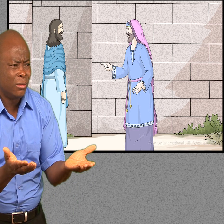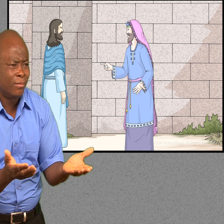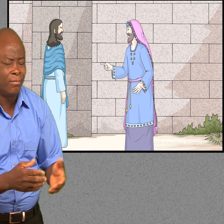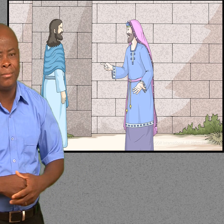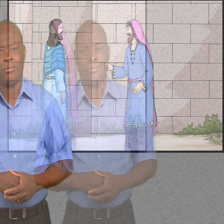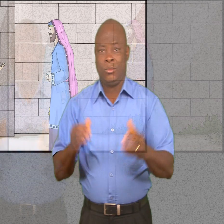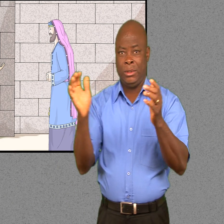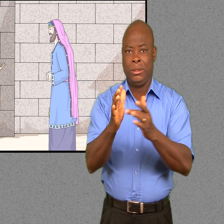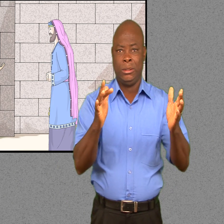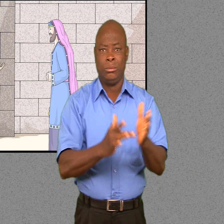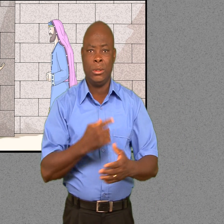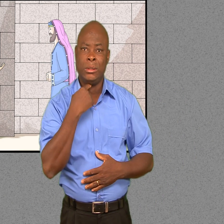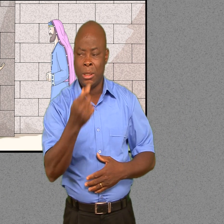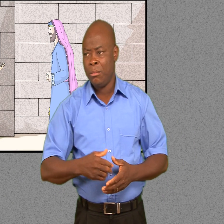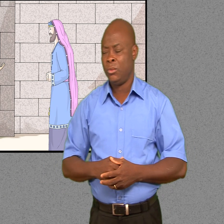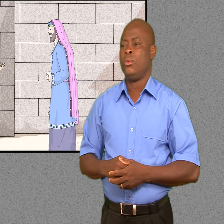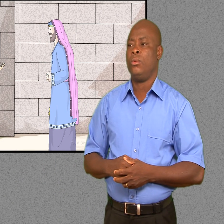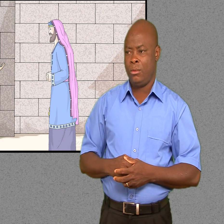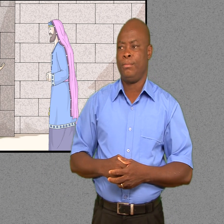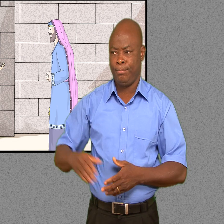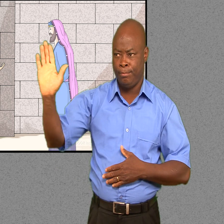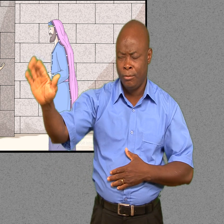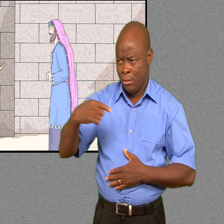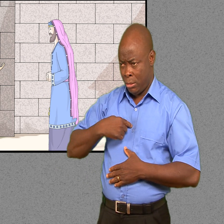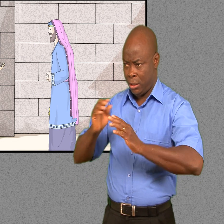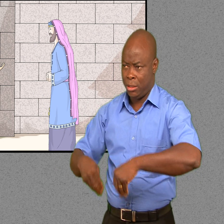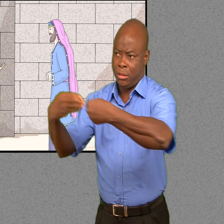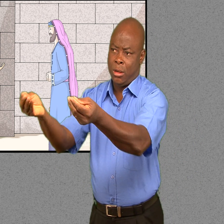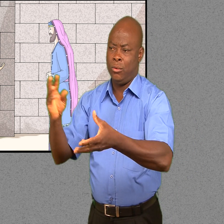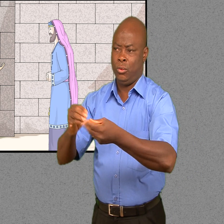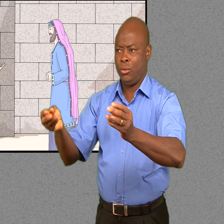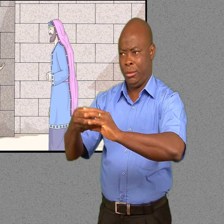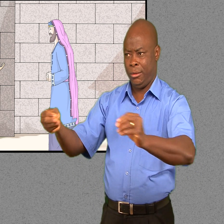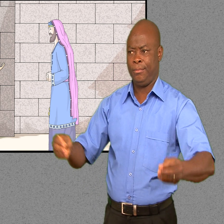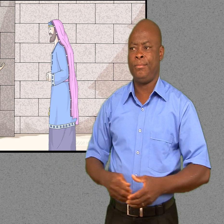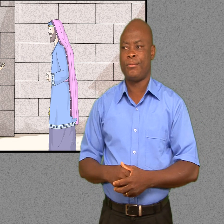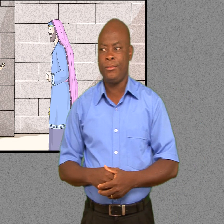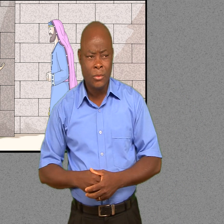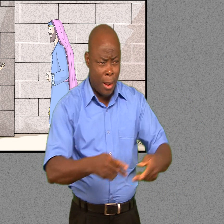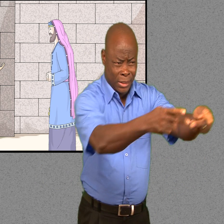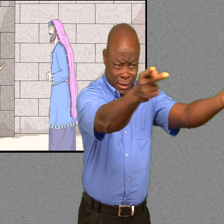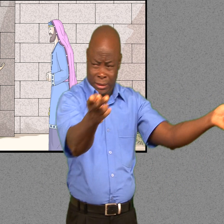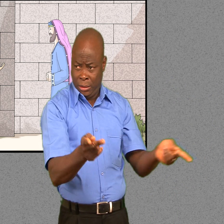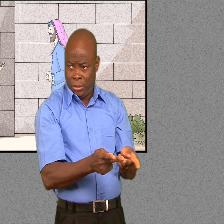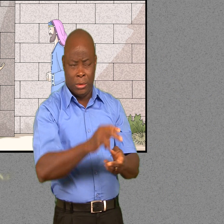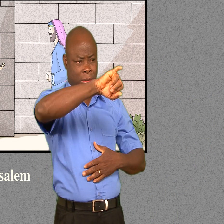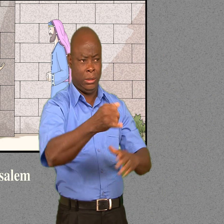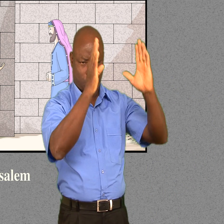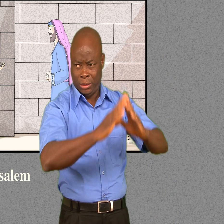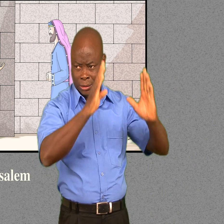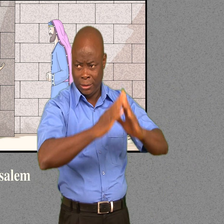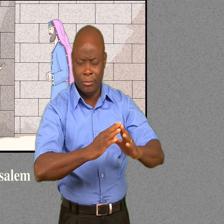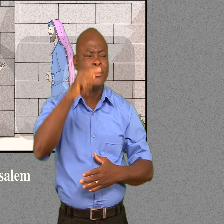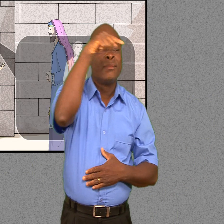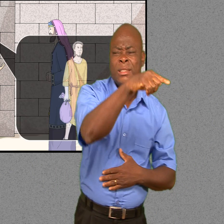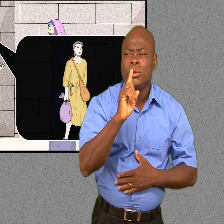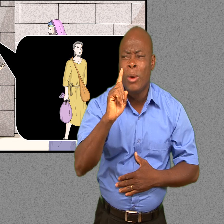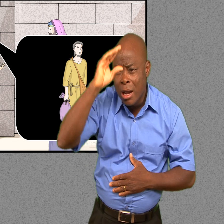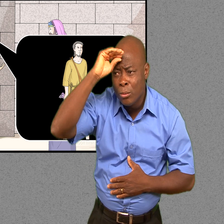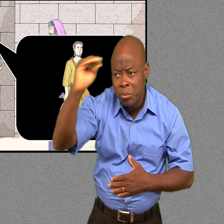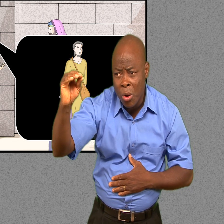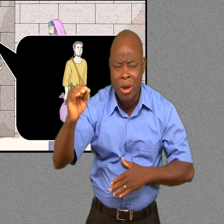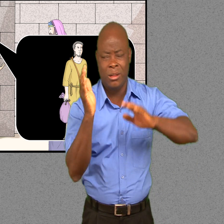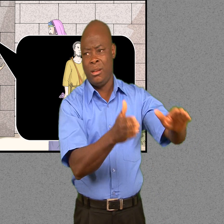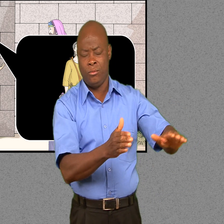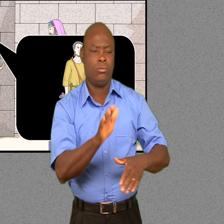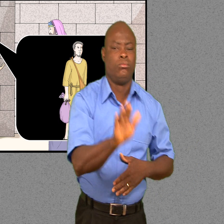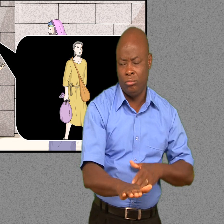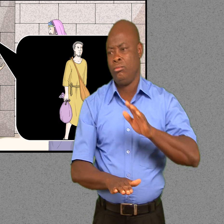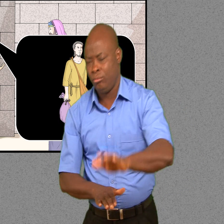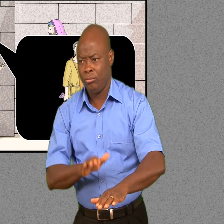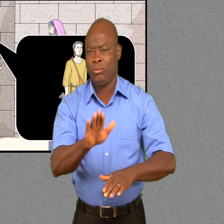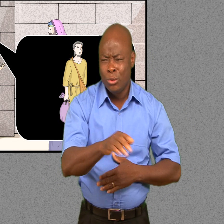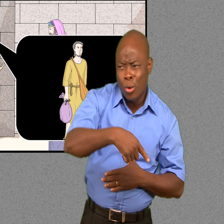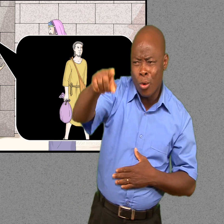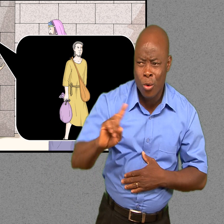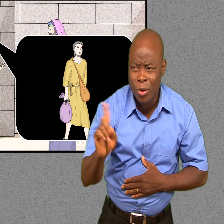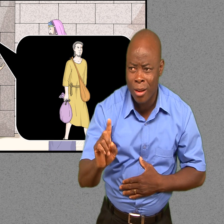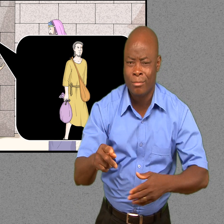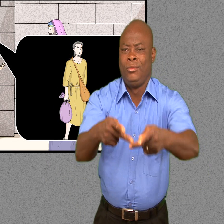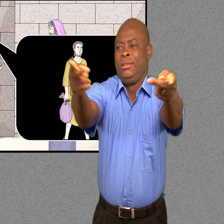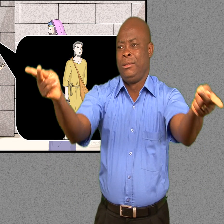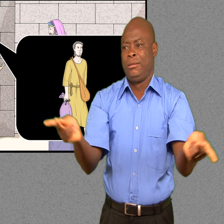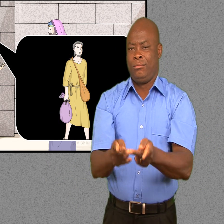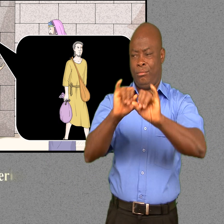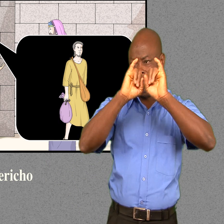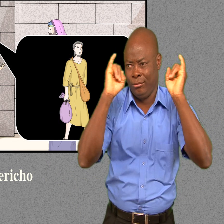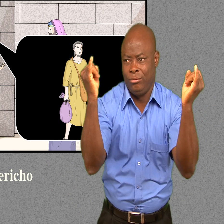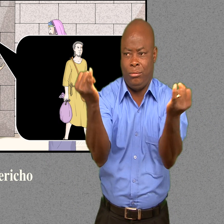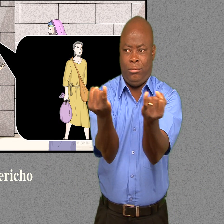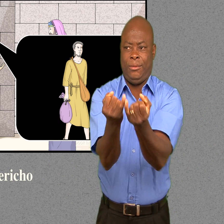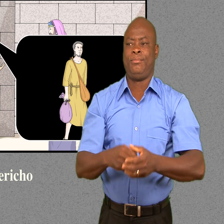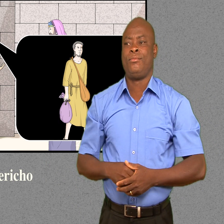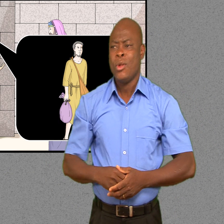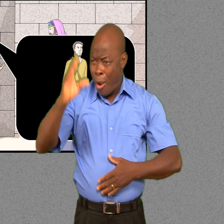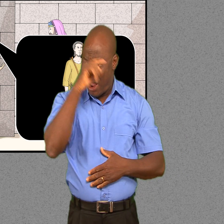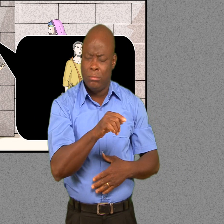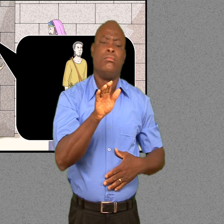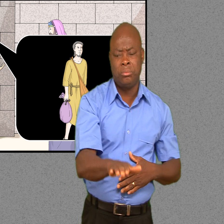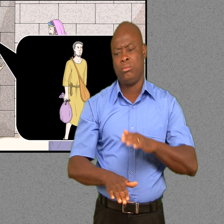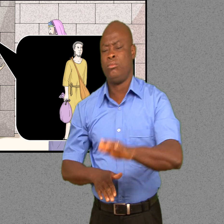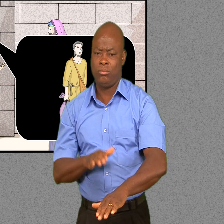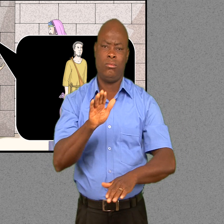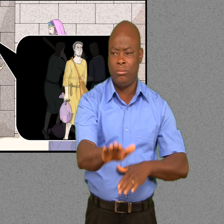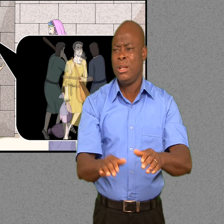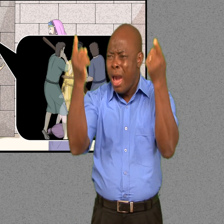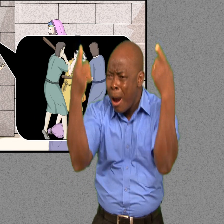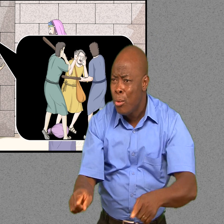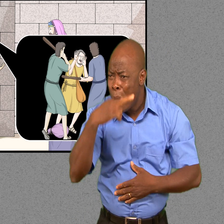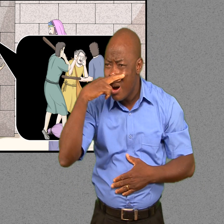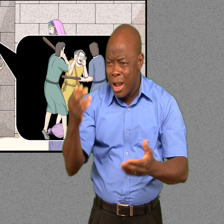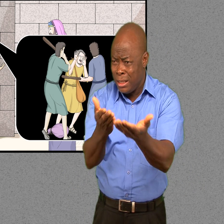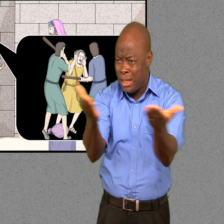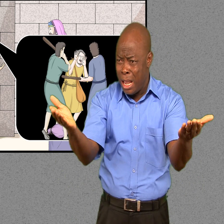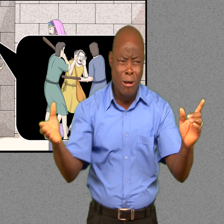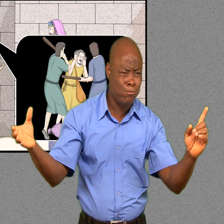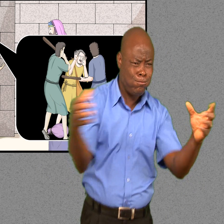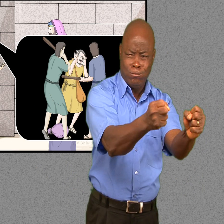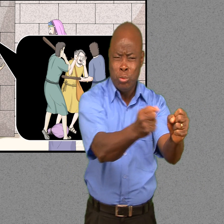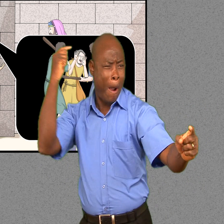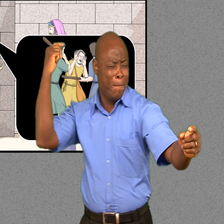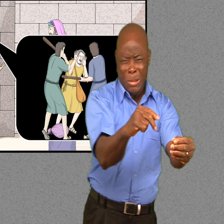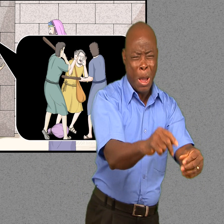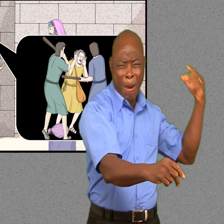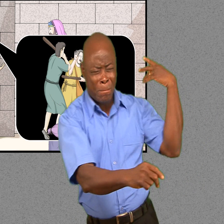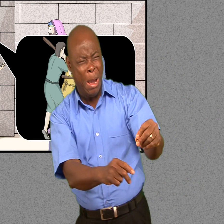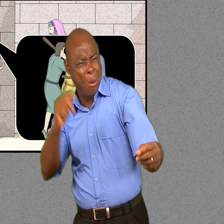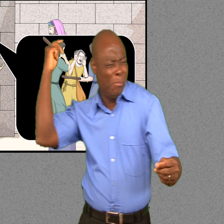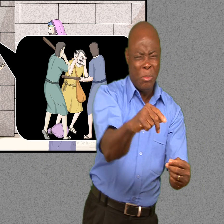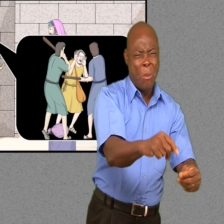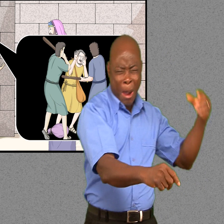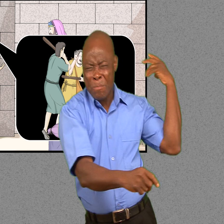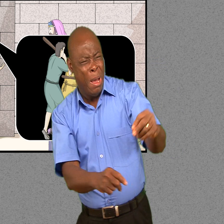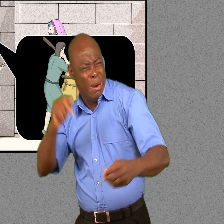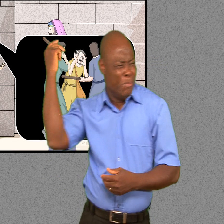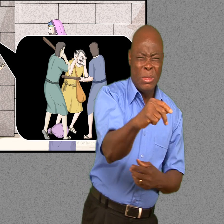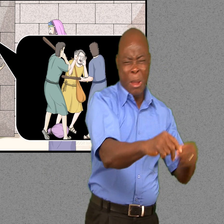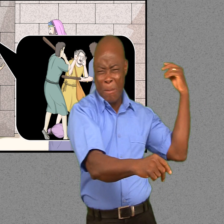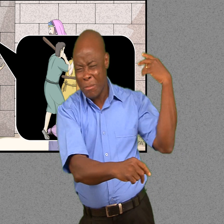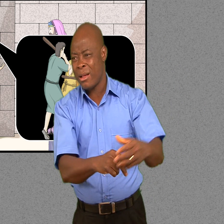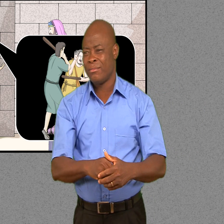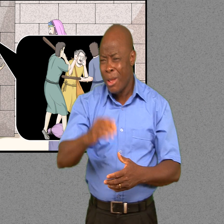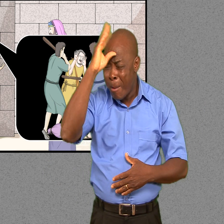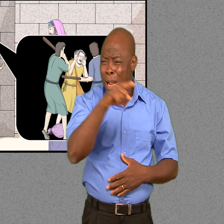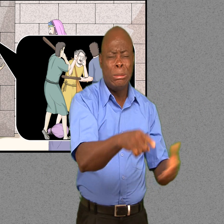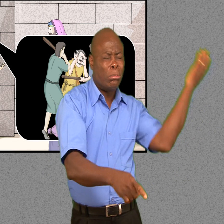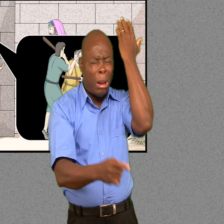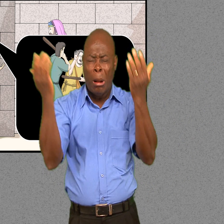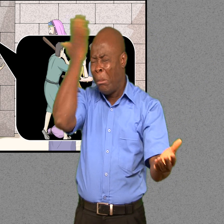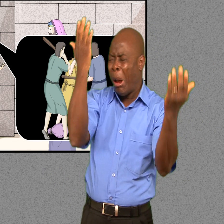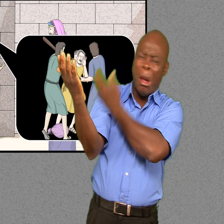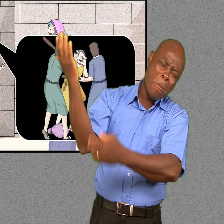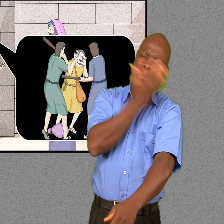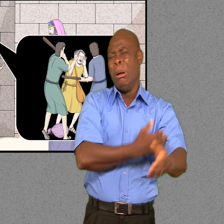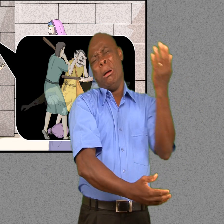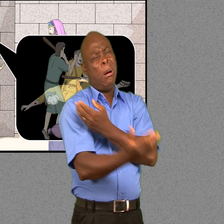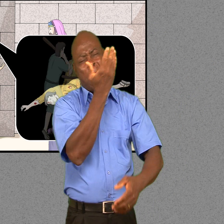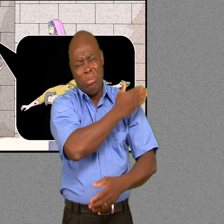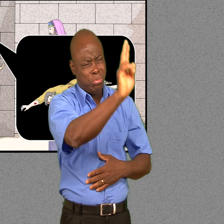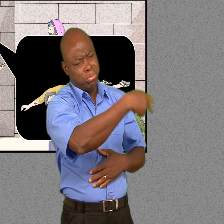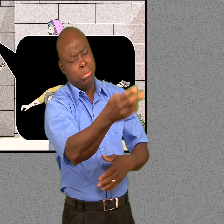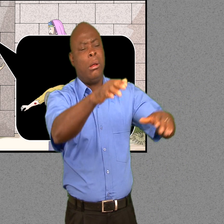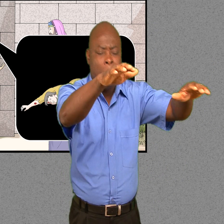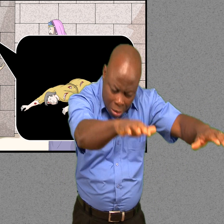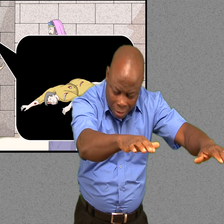Jesus took up this question and said, “A man was going down from Jerusalem to Jericho when he fell into the hands of robbers.